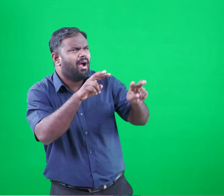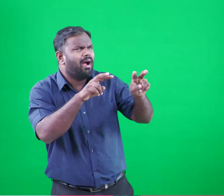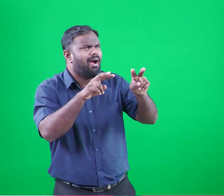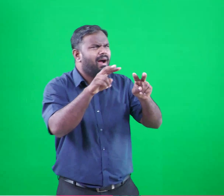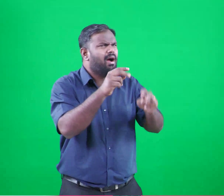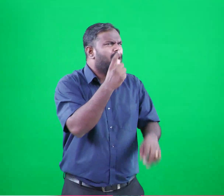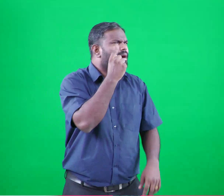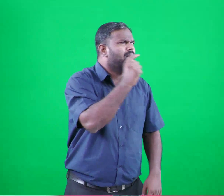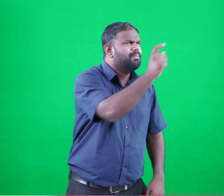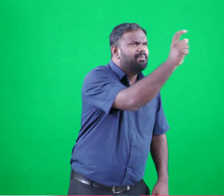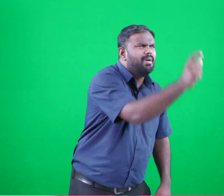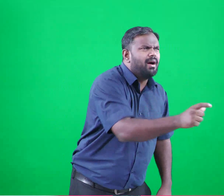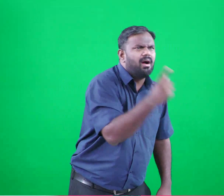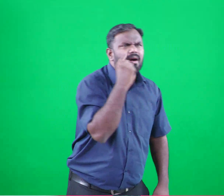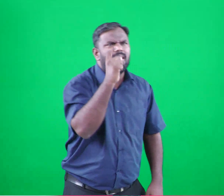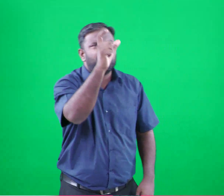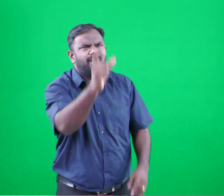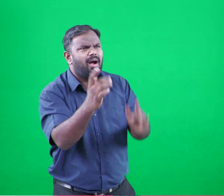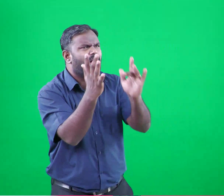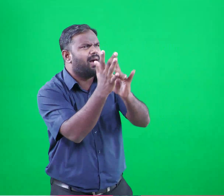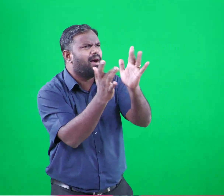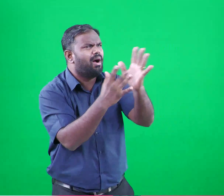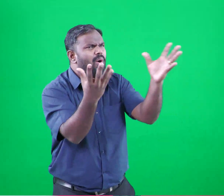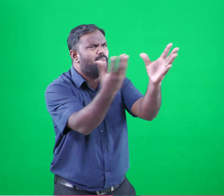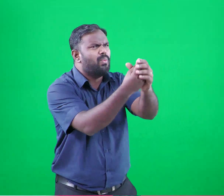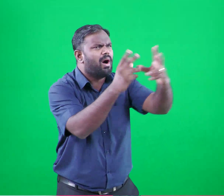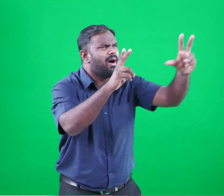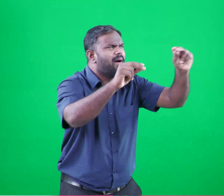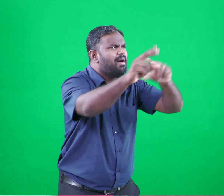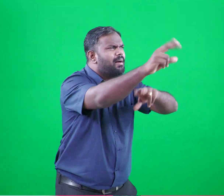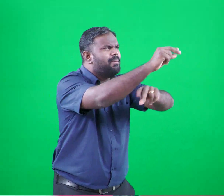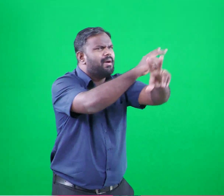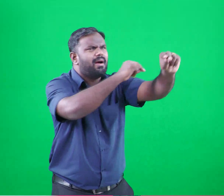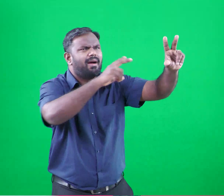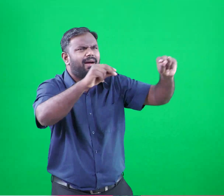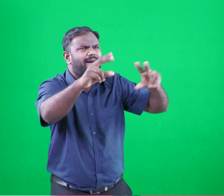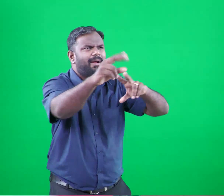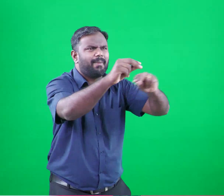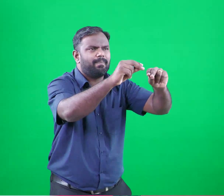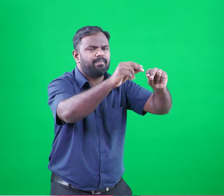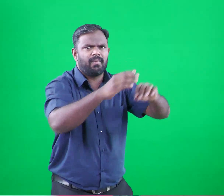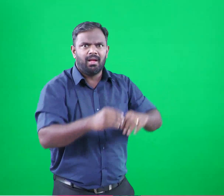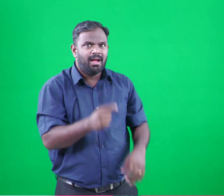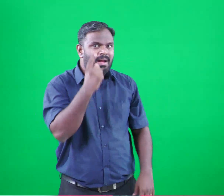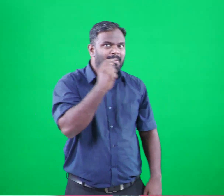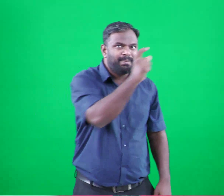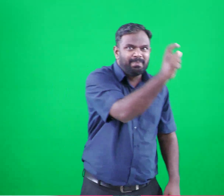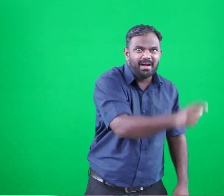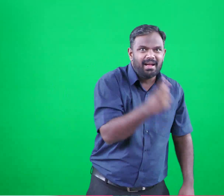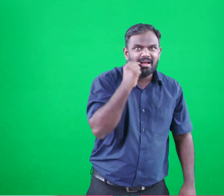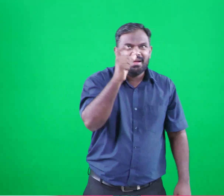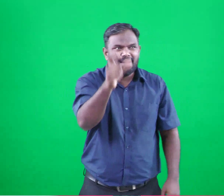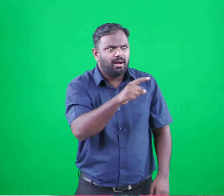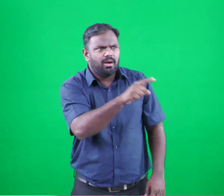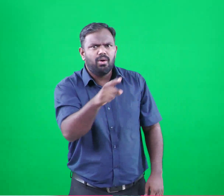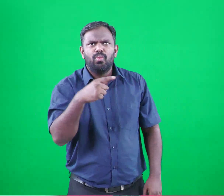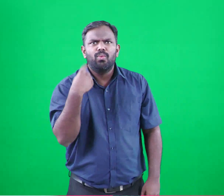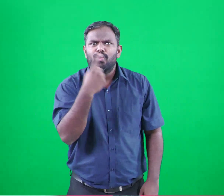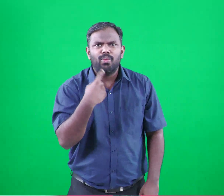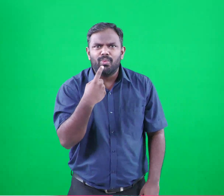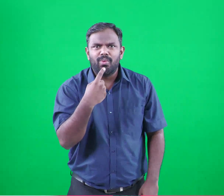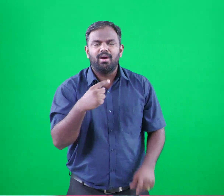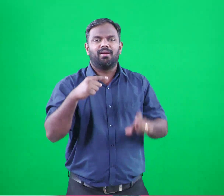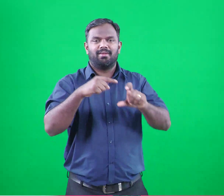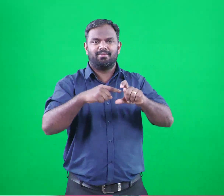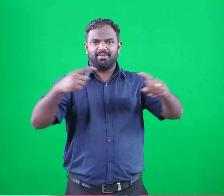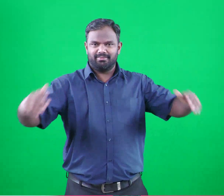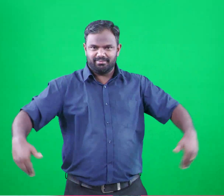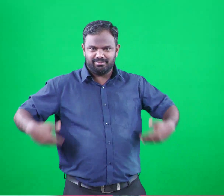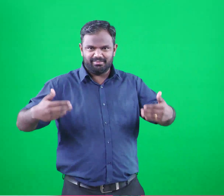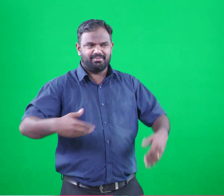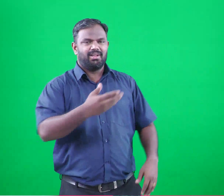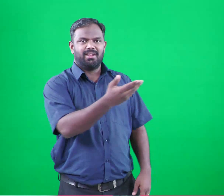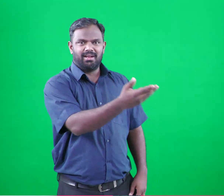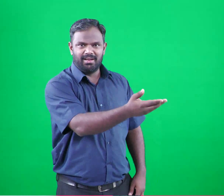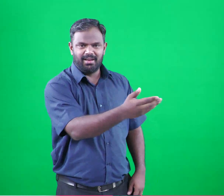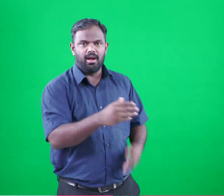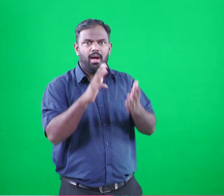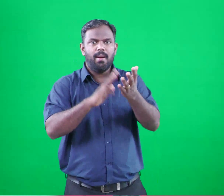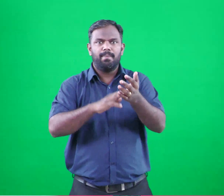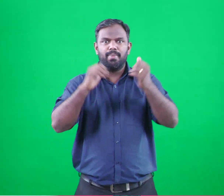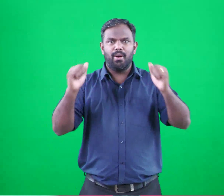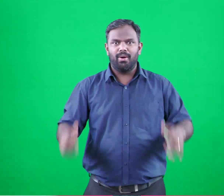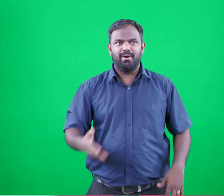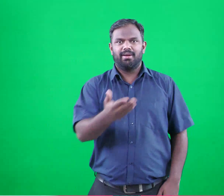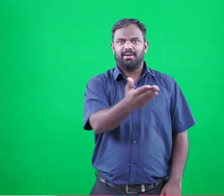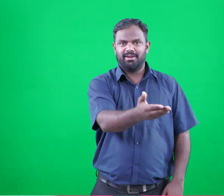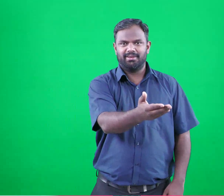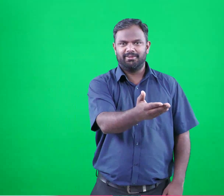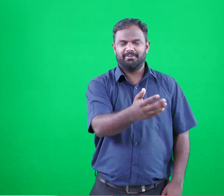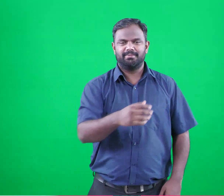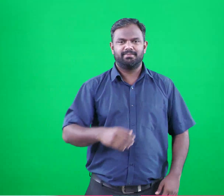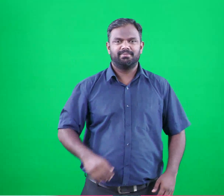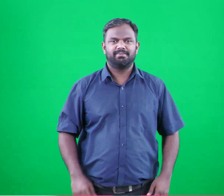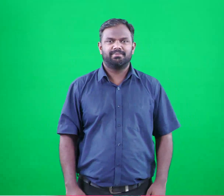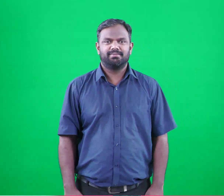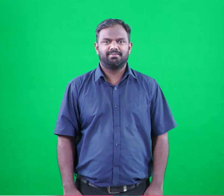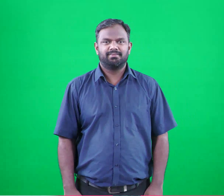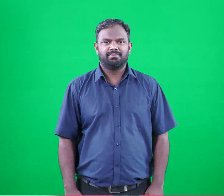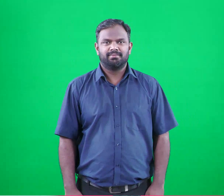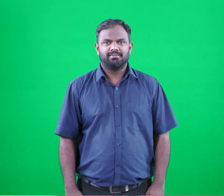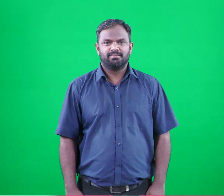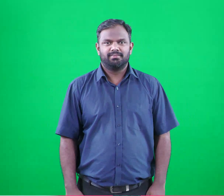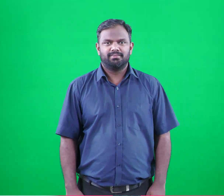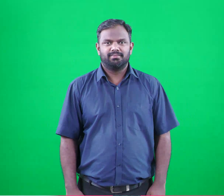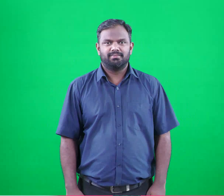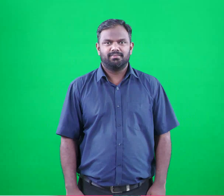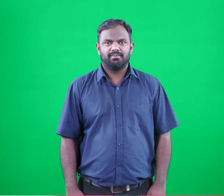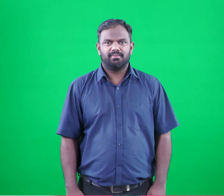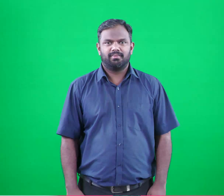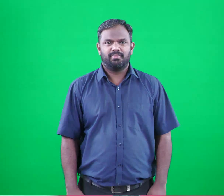And Elijah and Moses appeared before them, talking with Jesus.